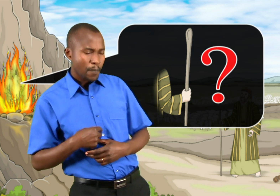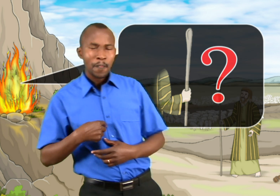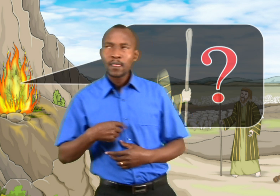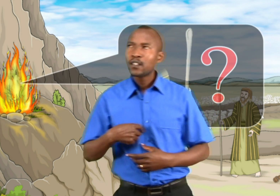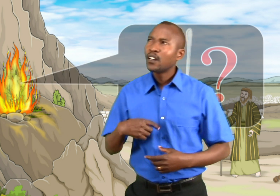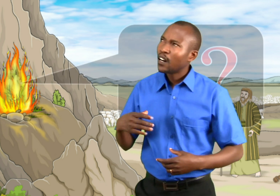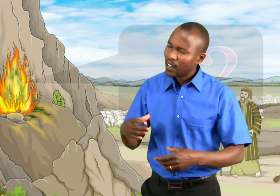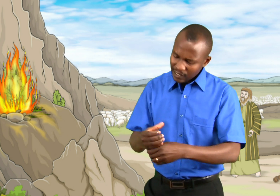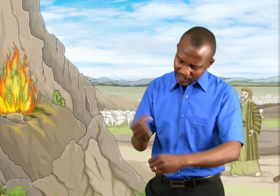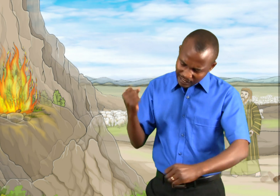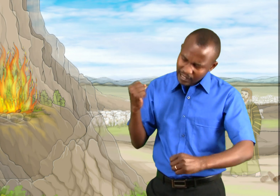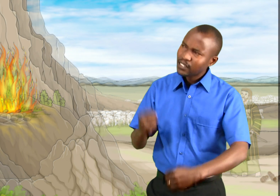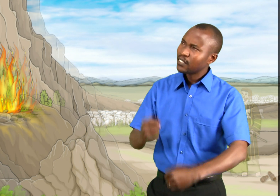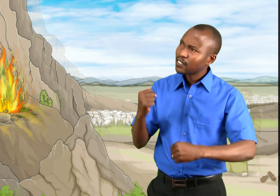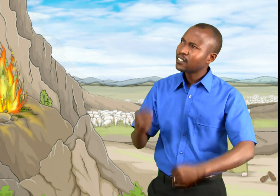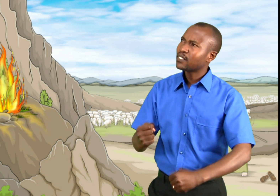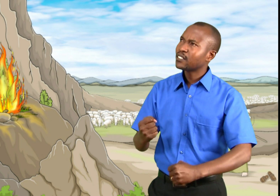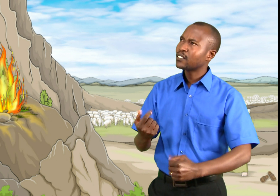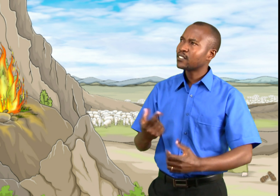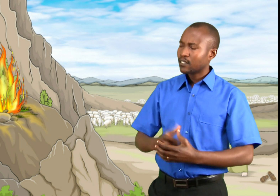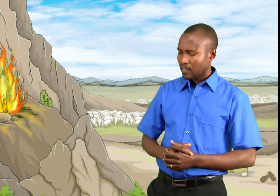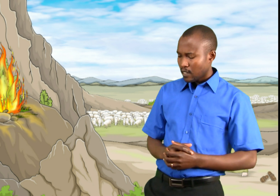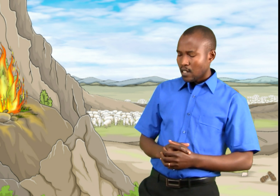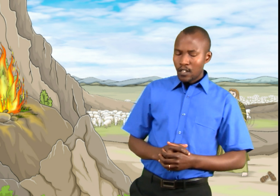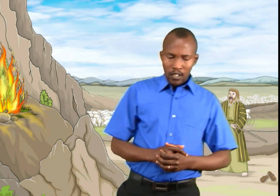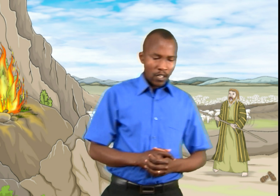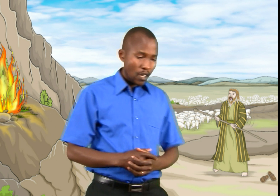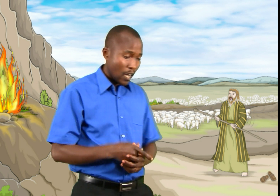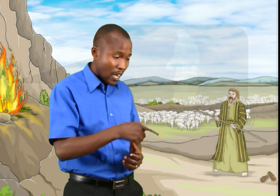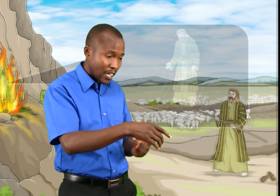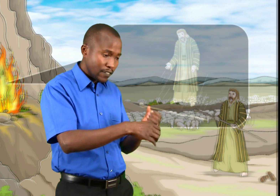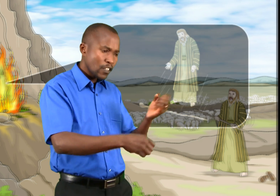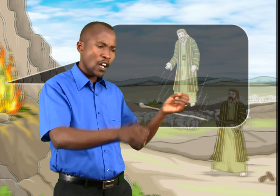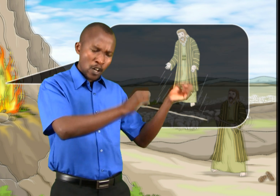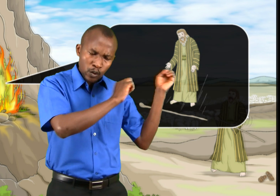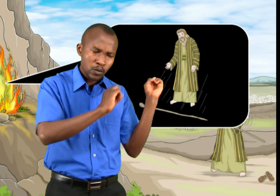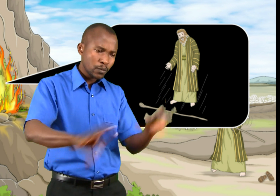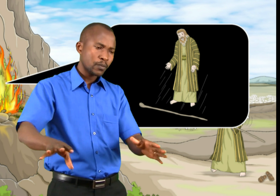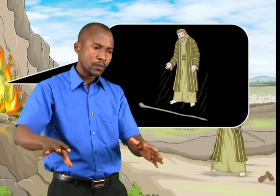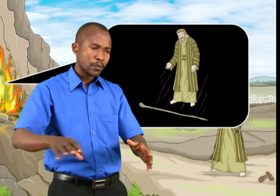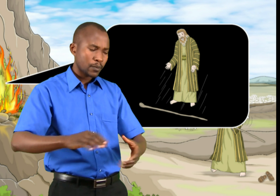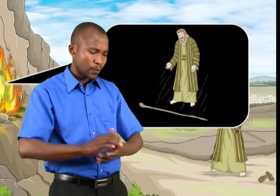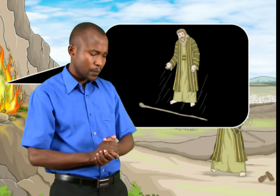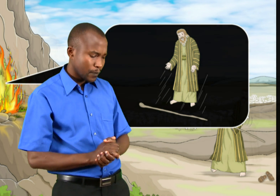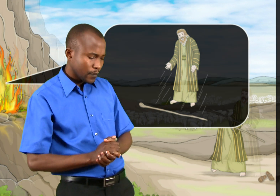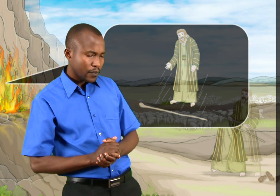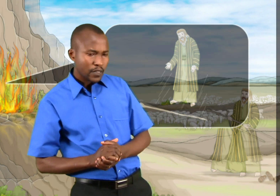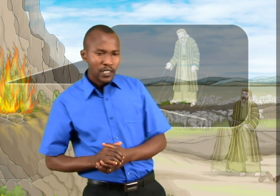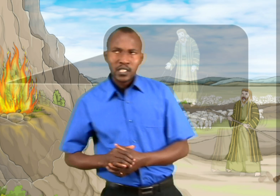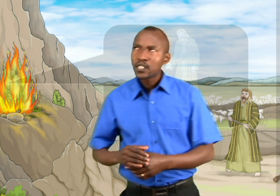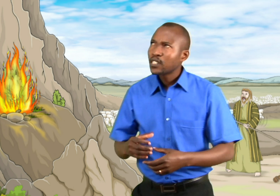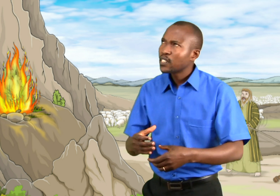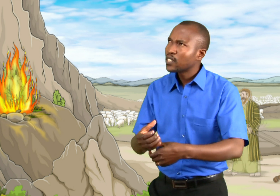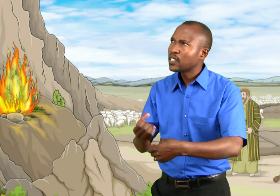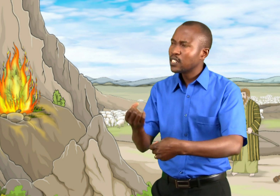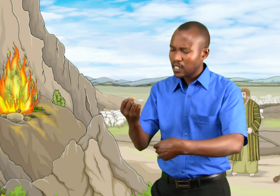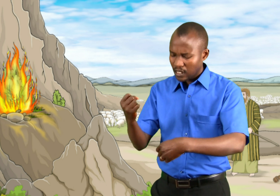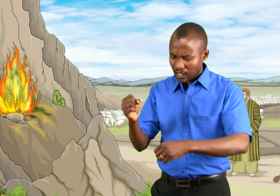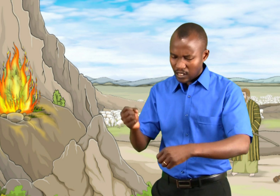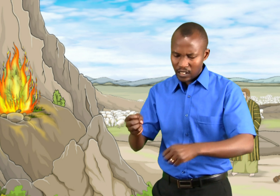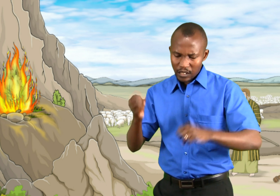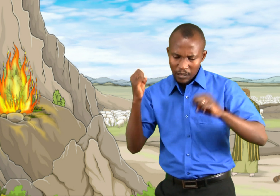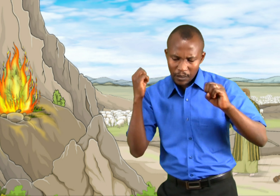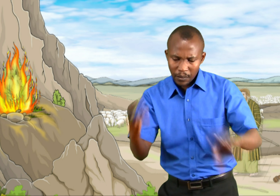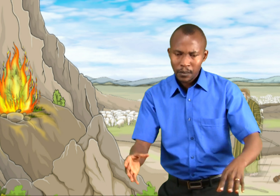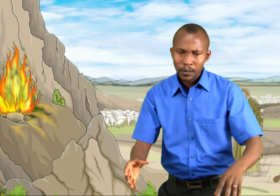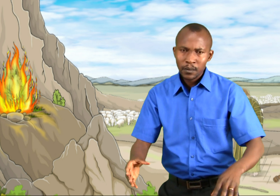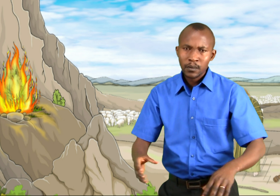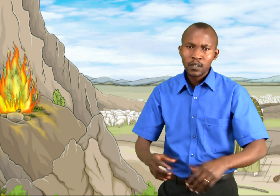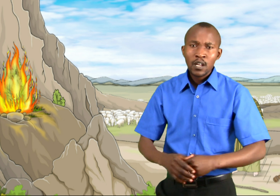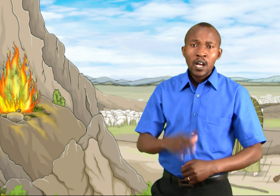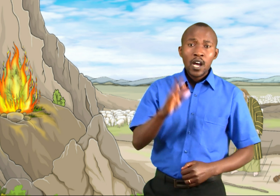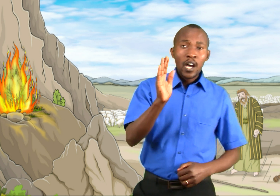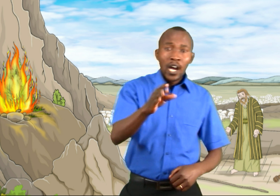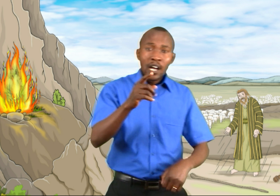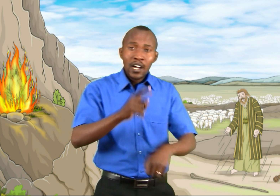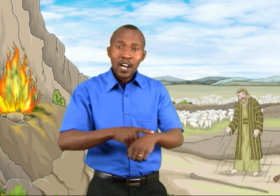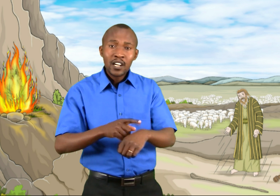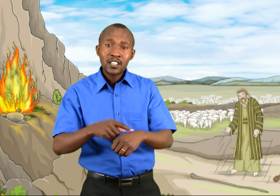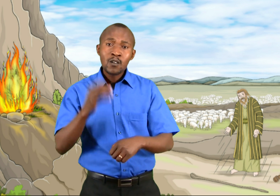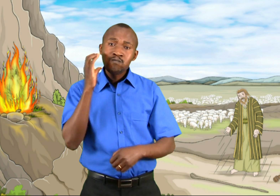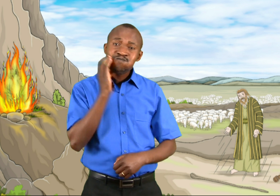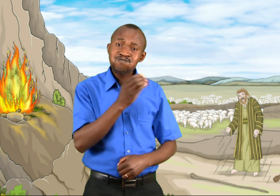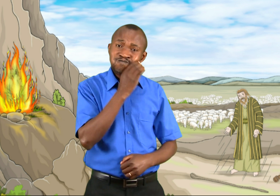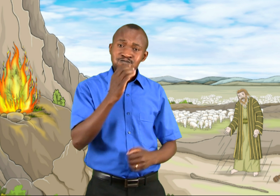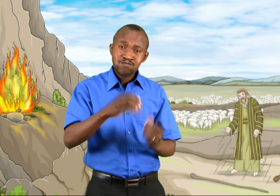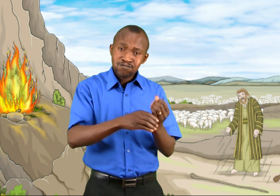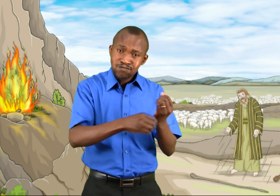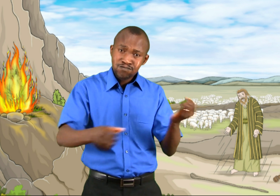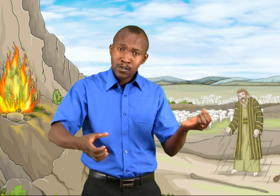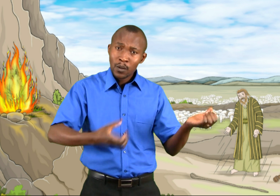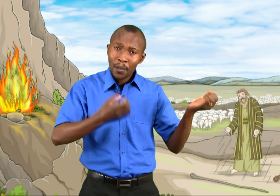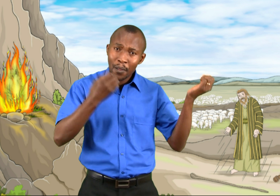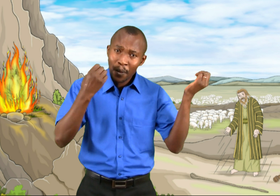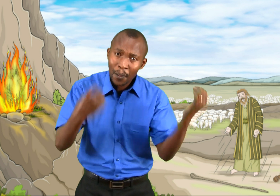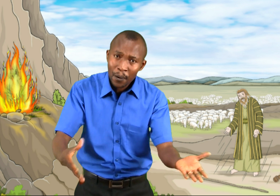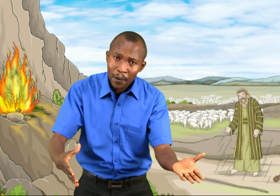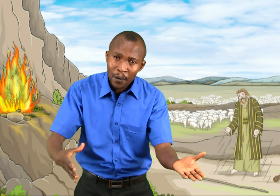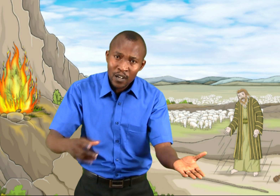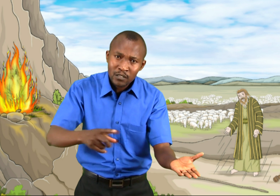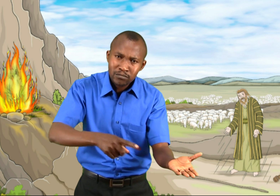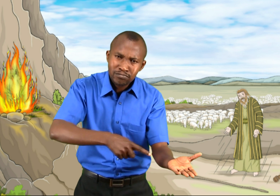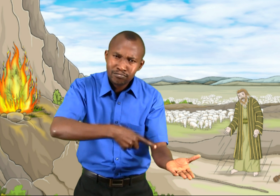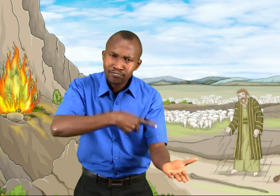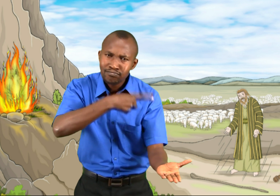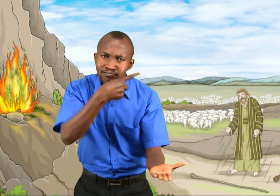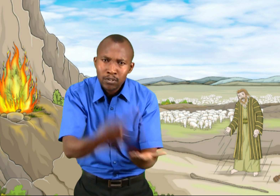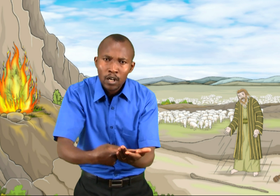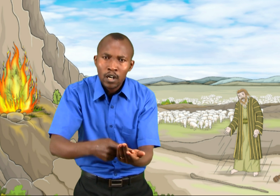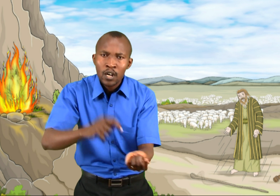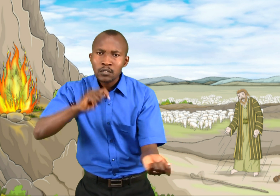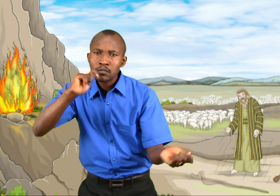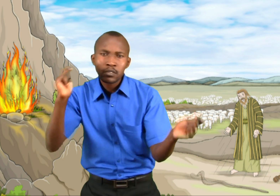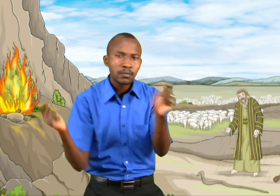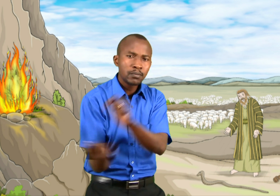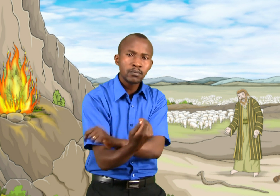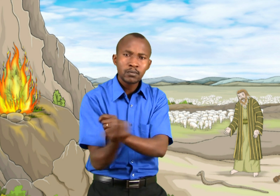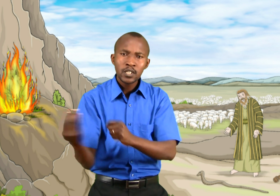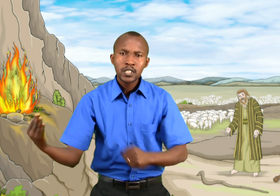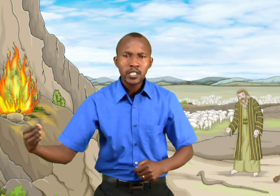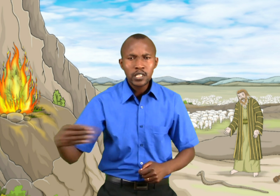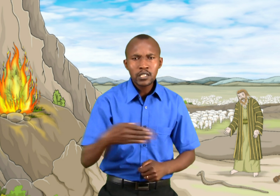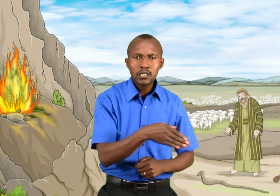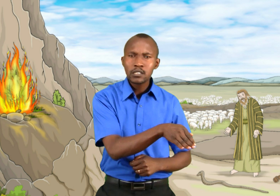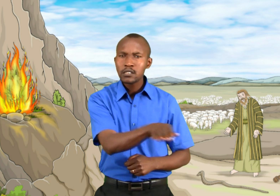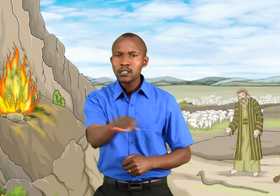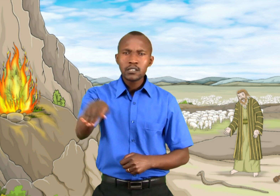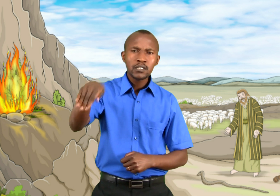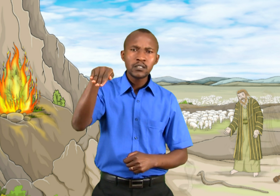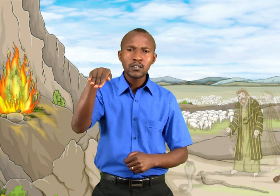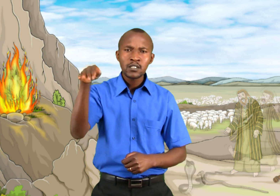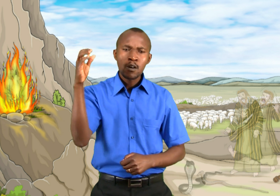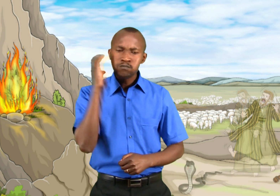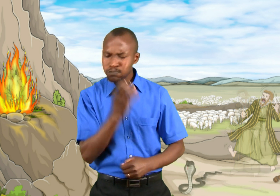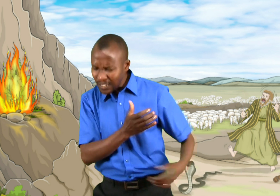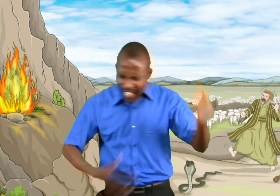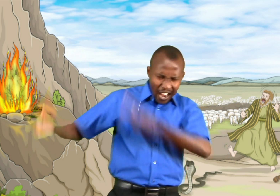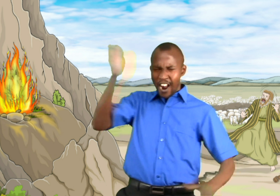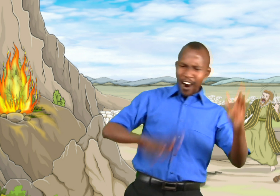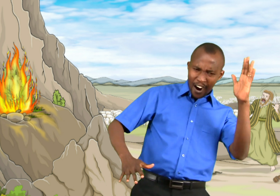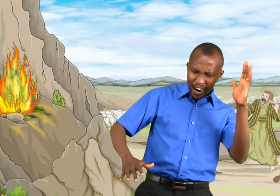“A staff,” he replied. “Throw it on the ground,” said the LORD.